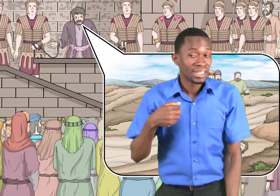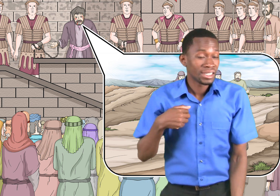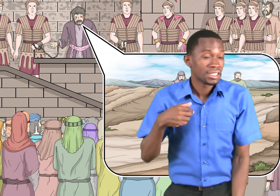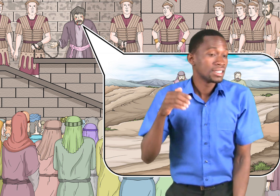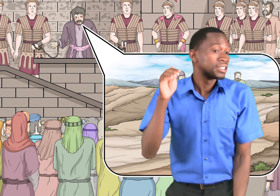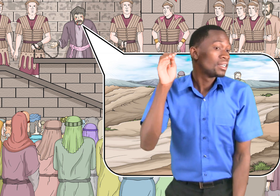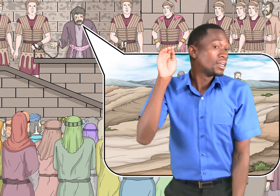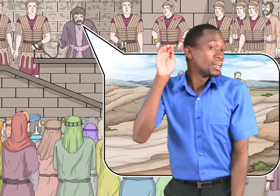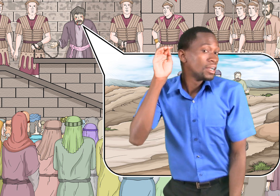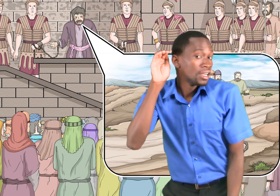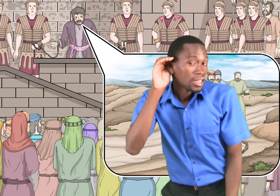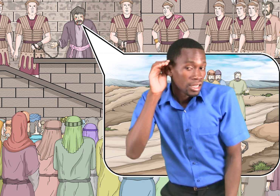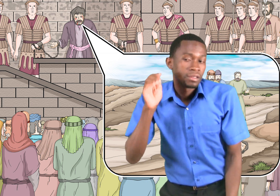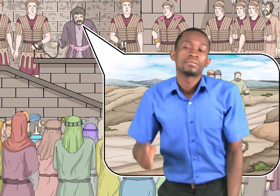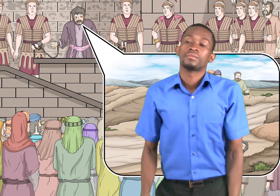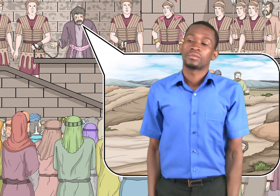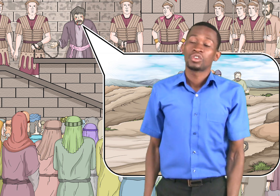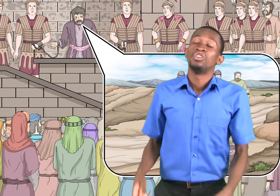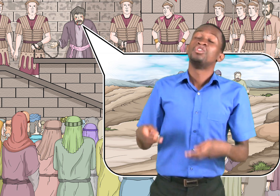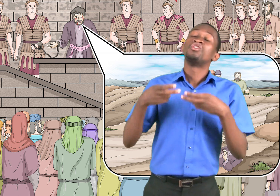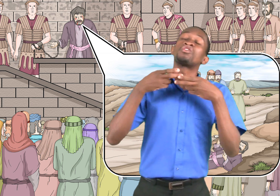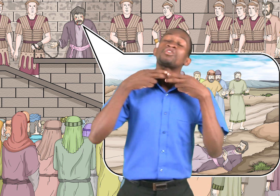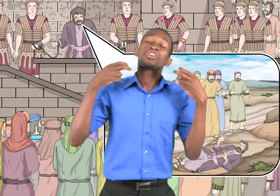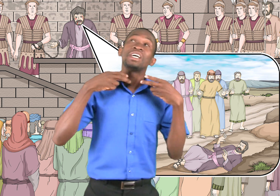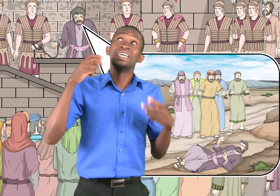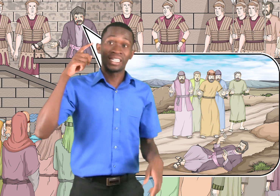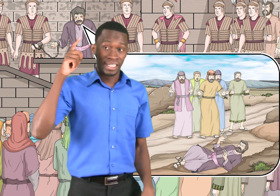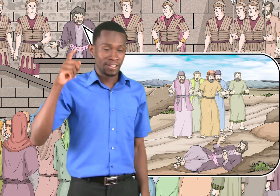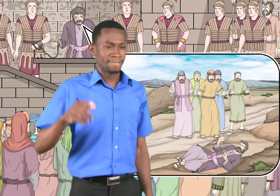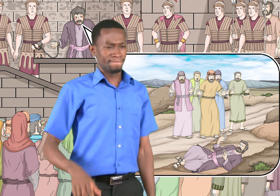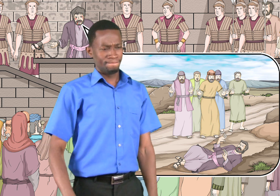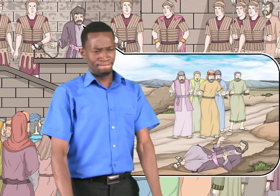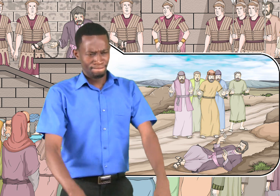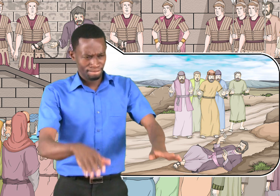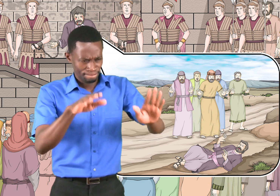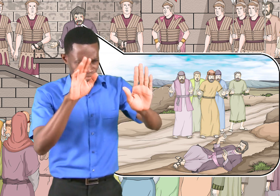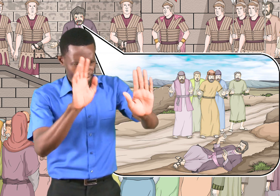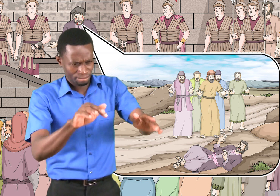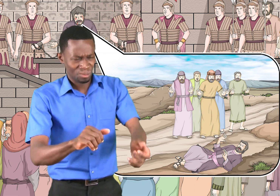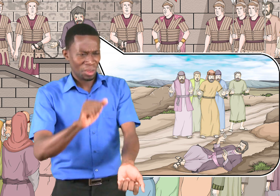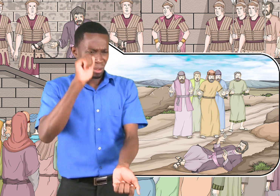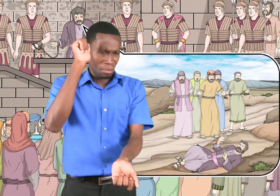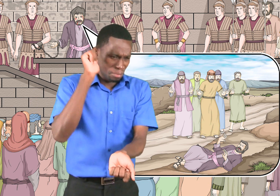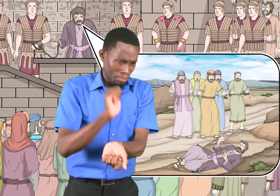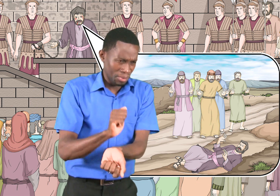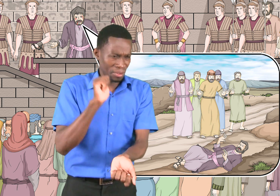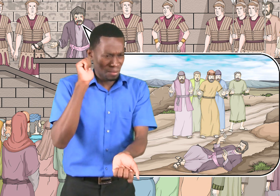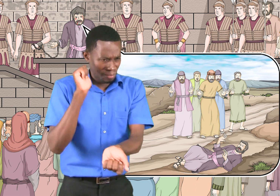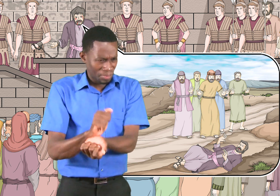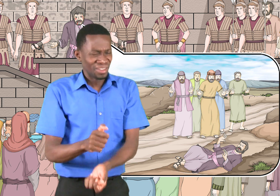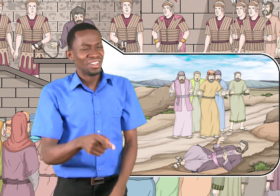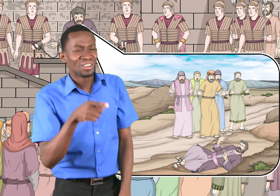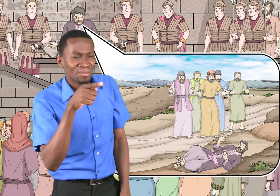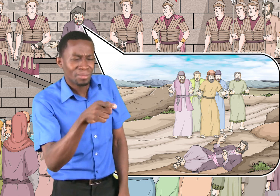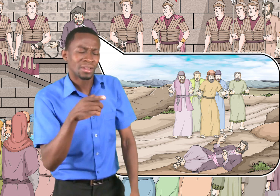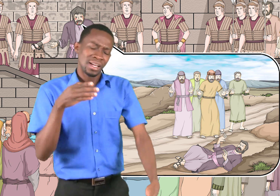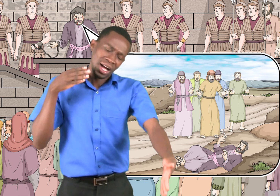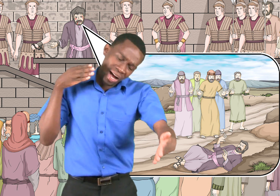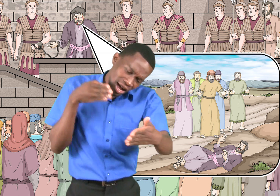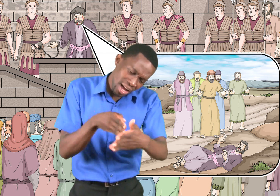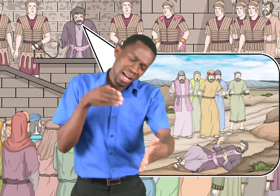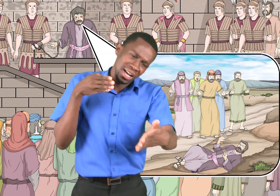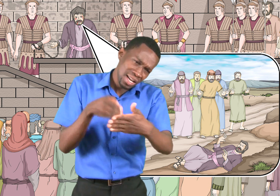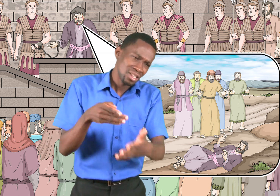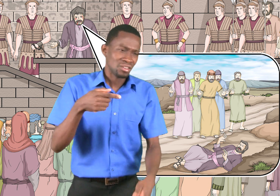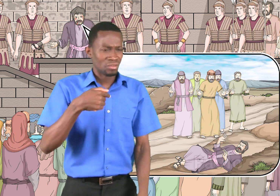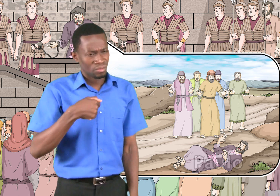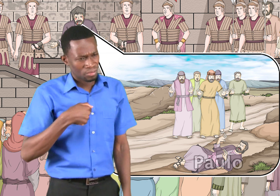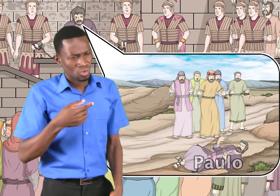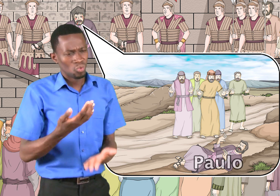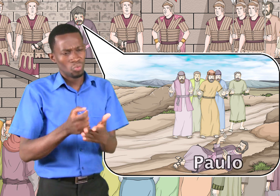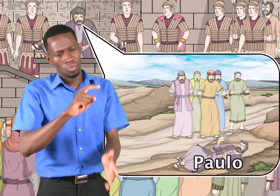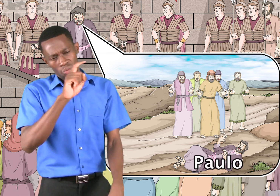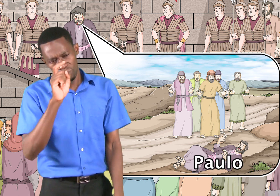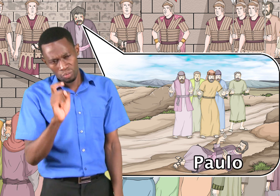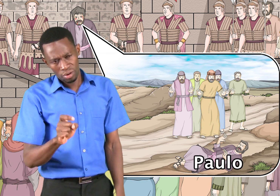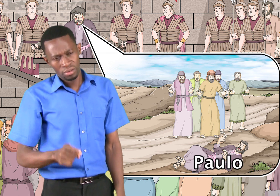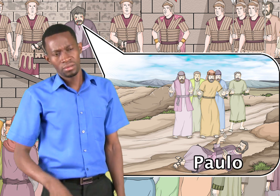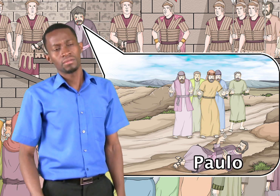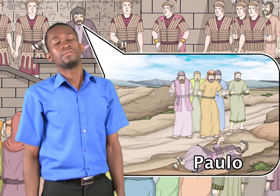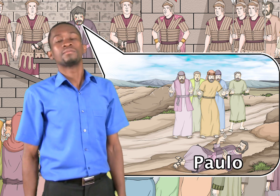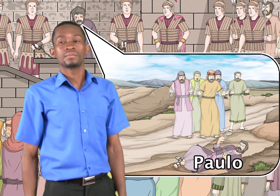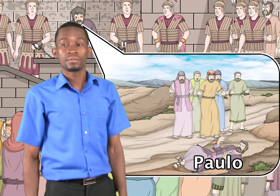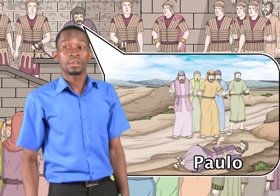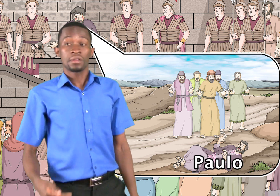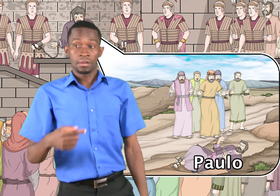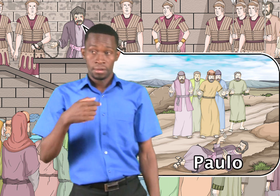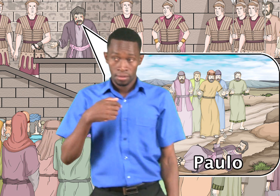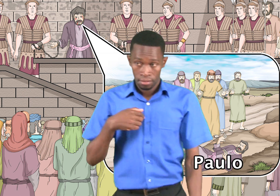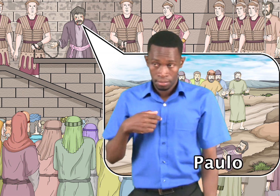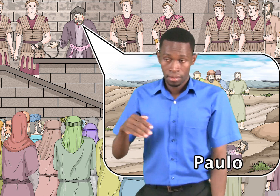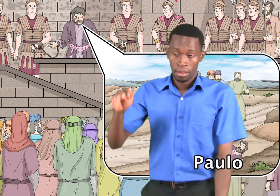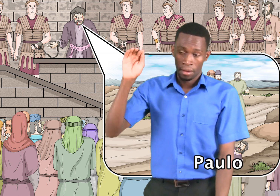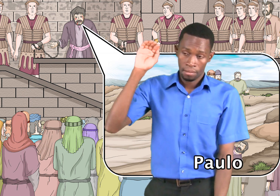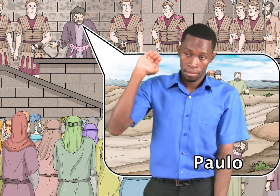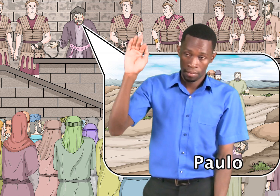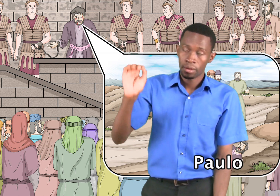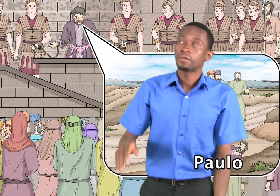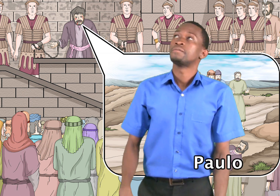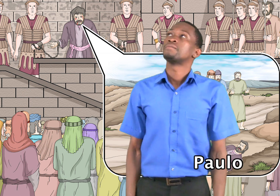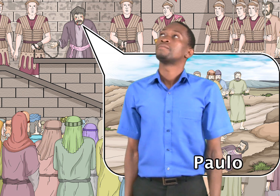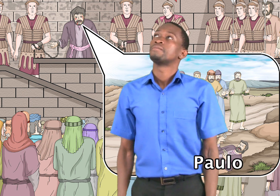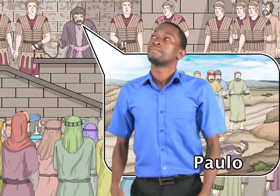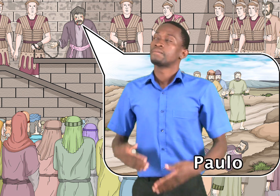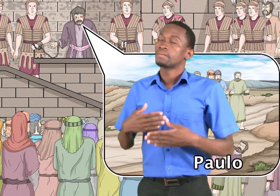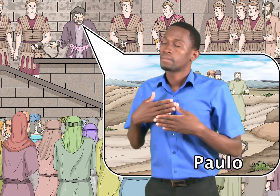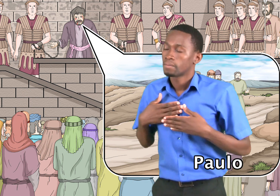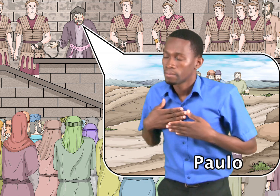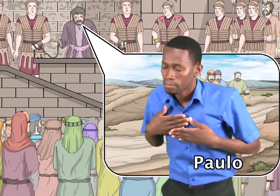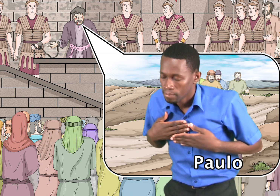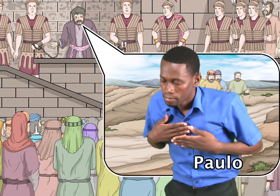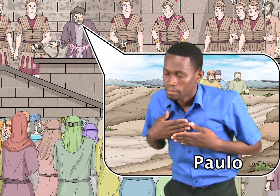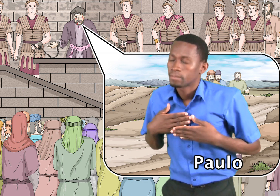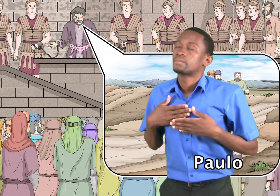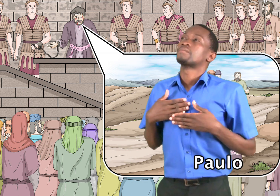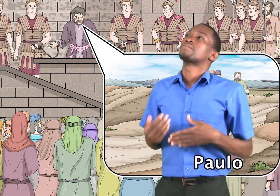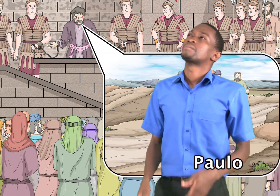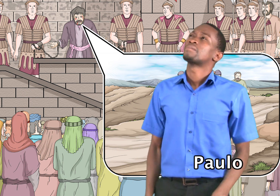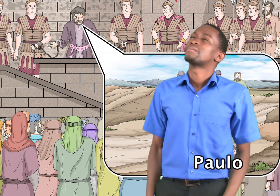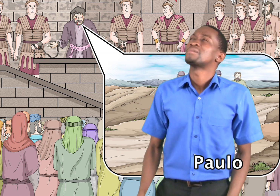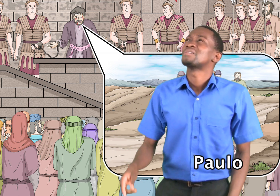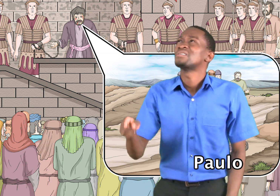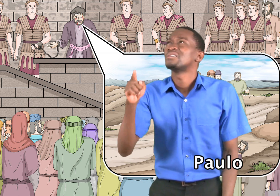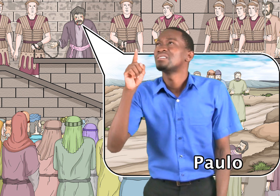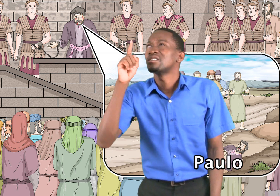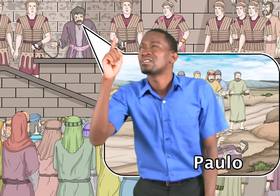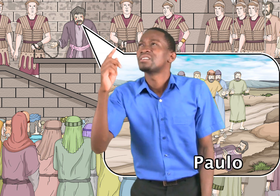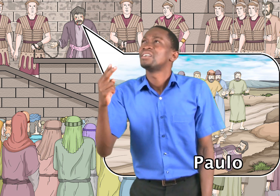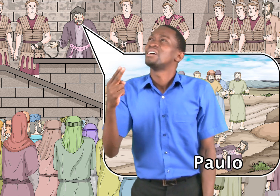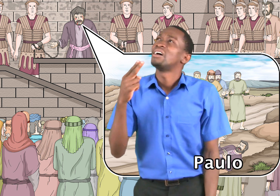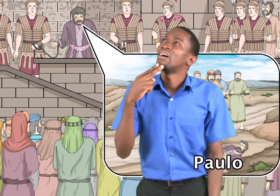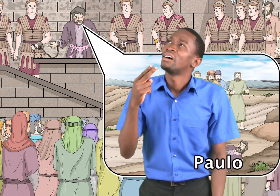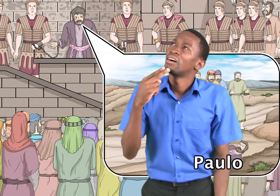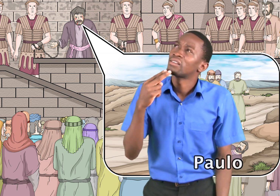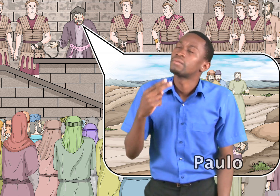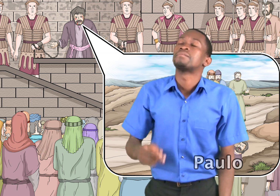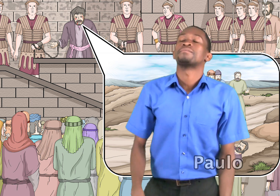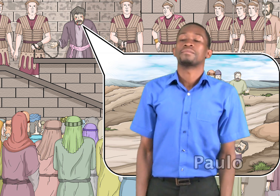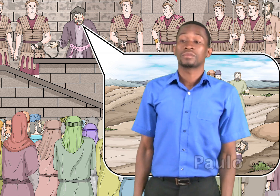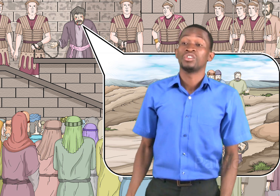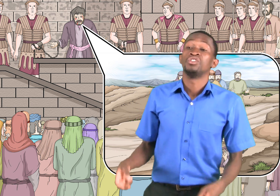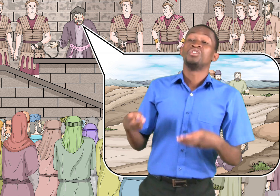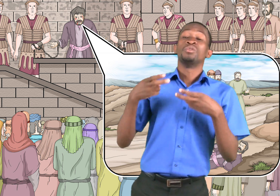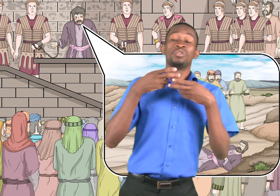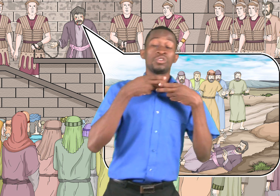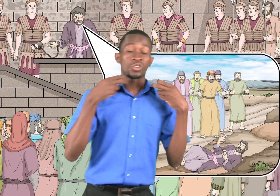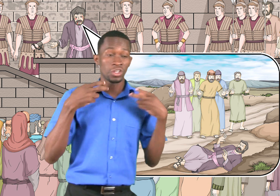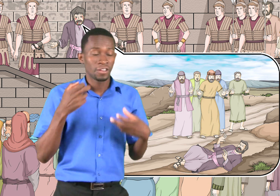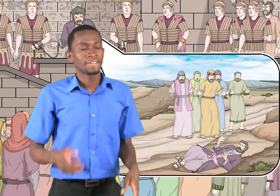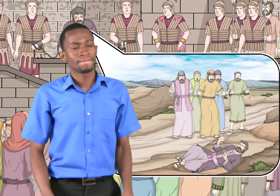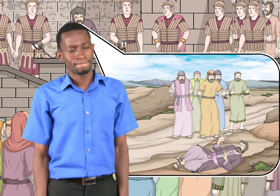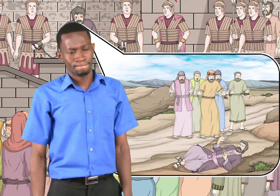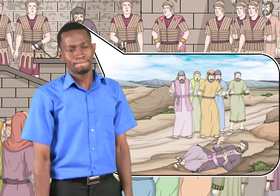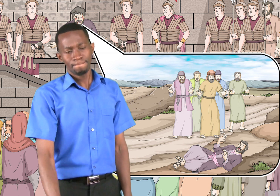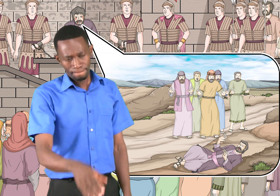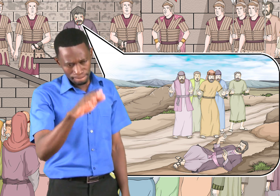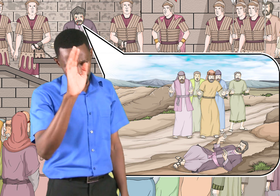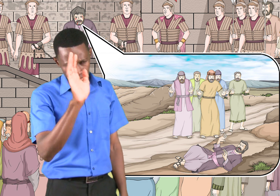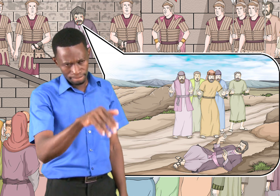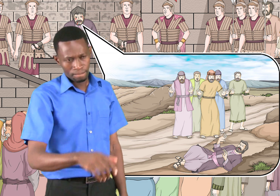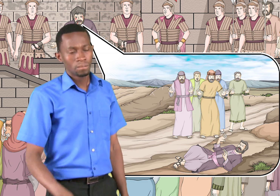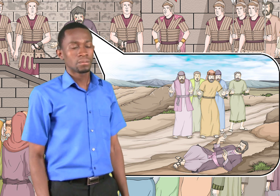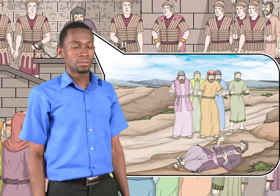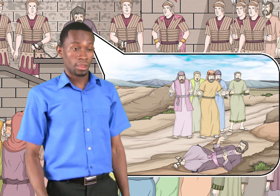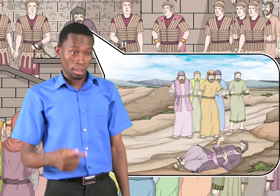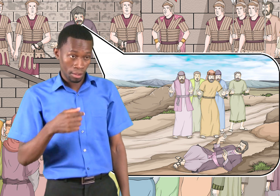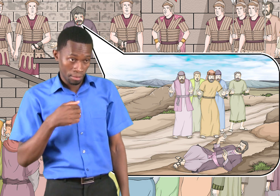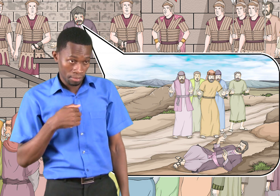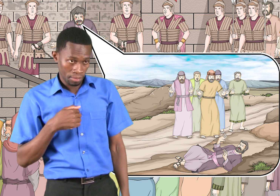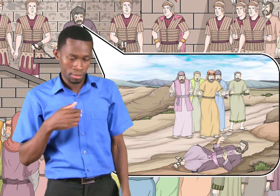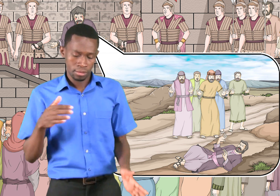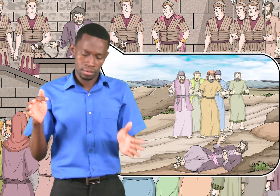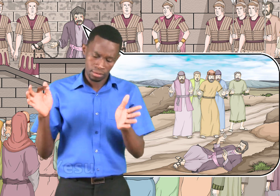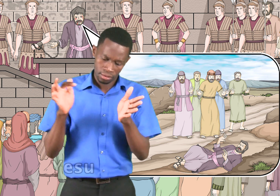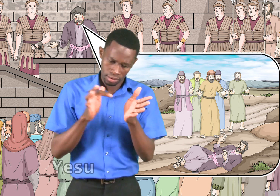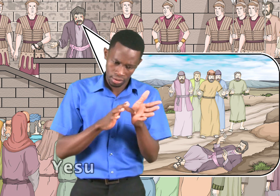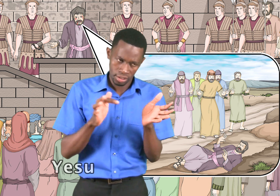I fell to the ground and heard a voice say to me, ‘Saul, Saul, why do you persecute Me?’